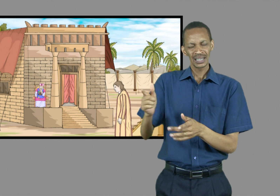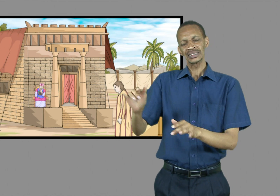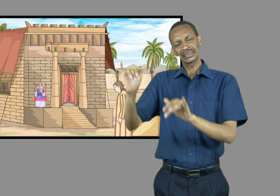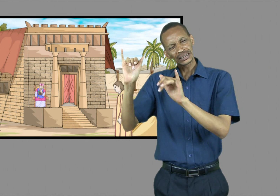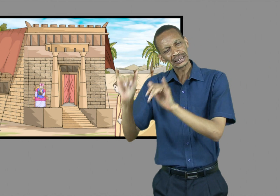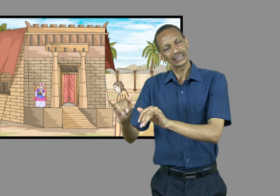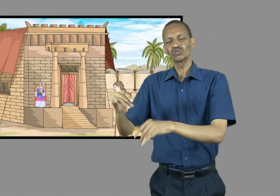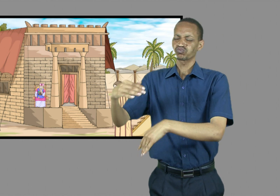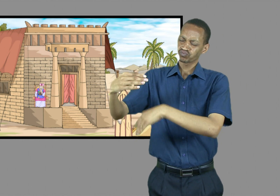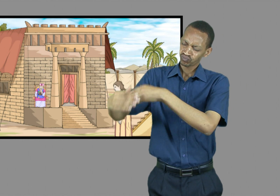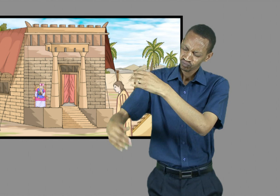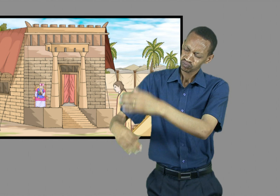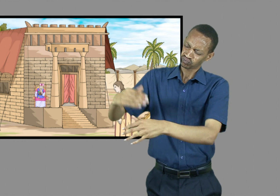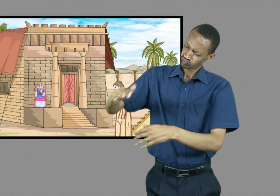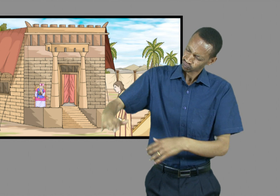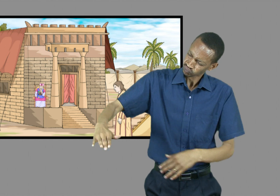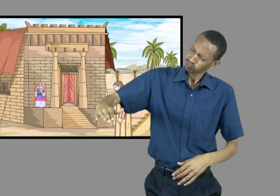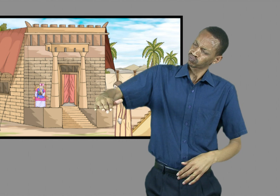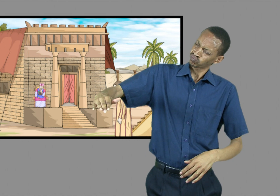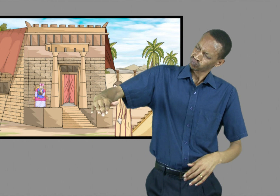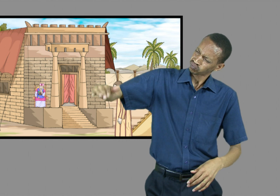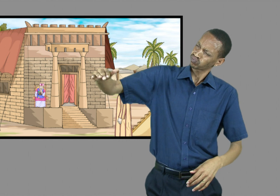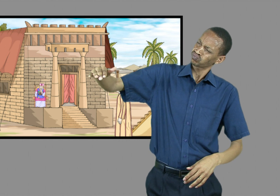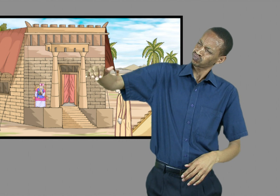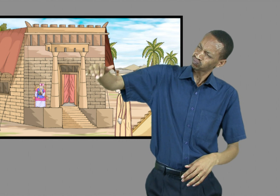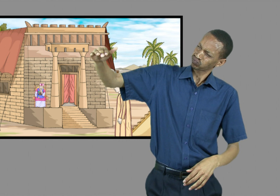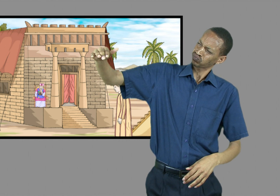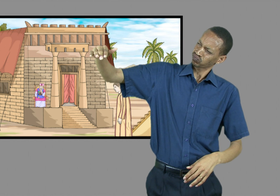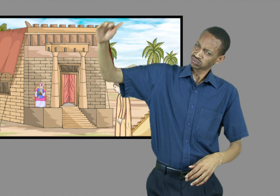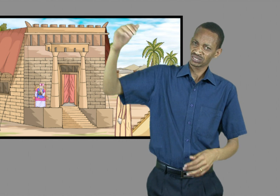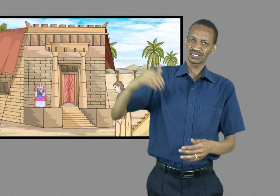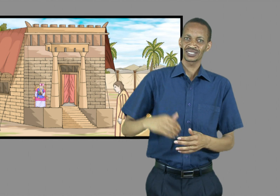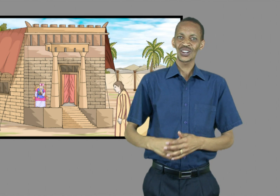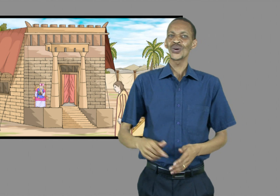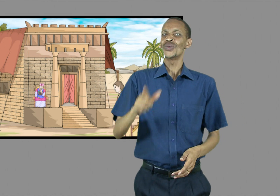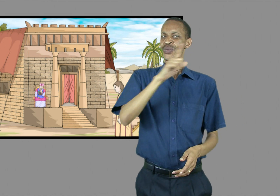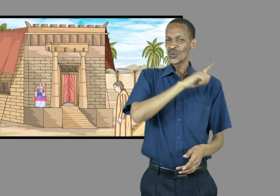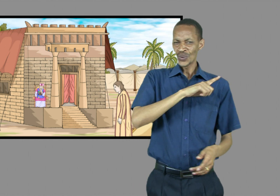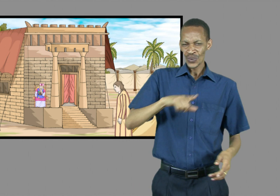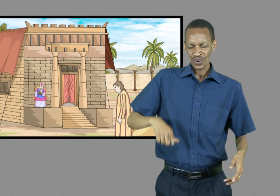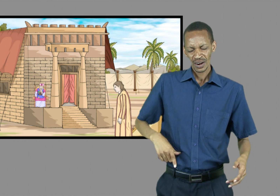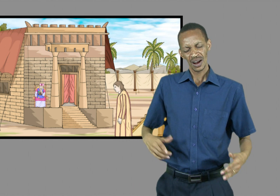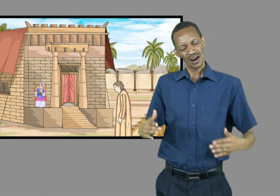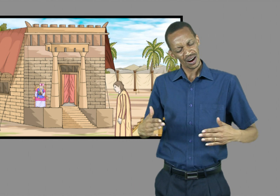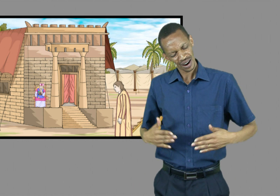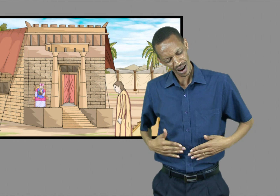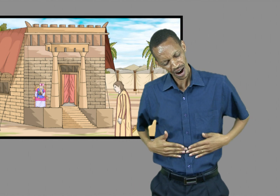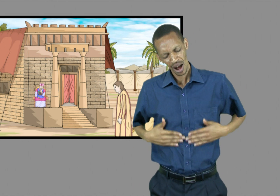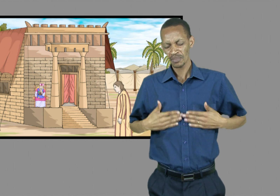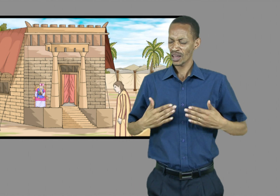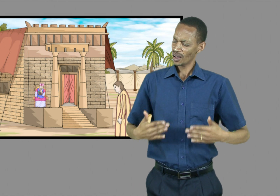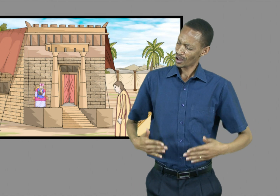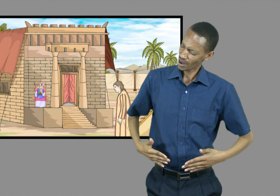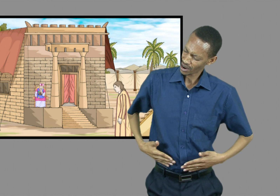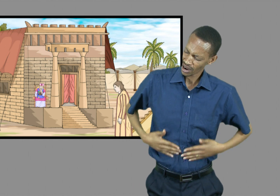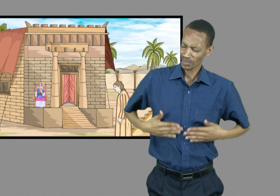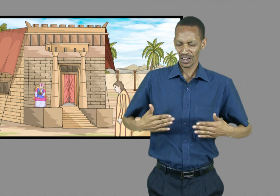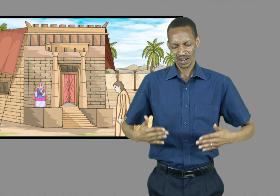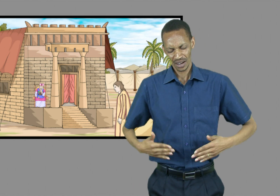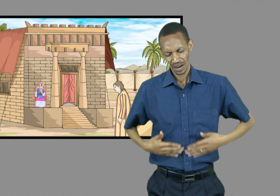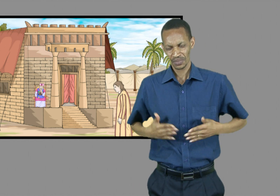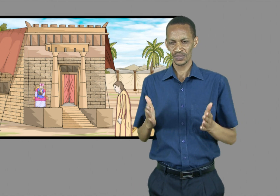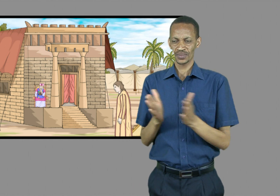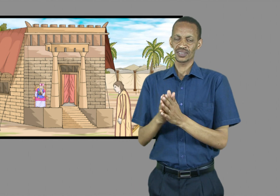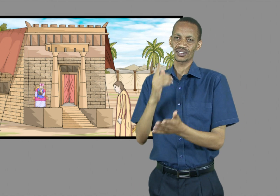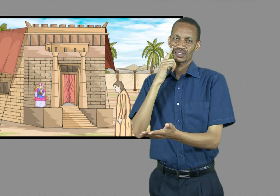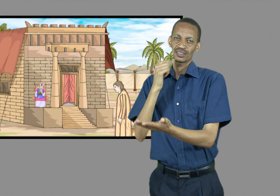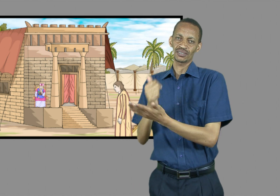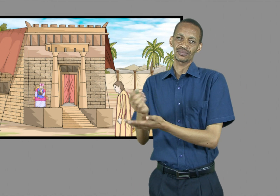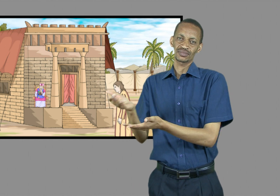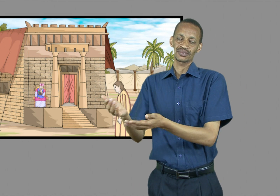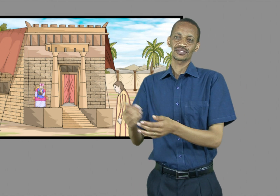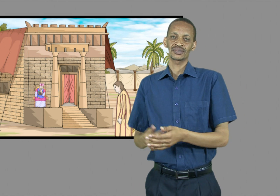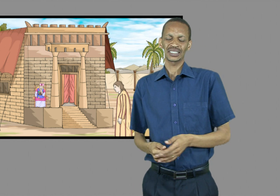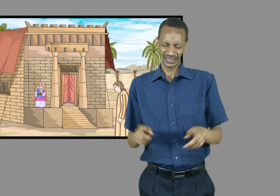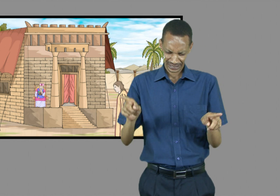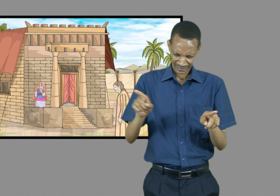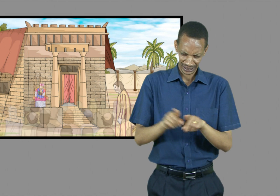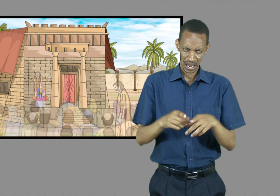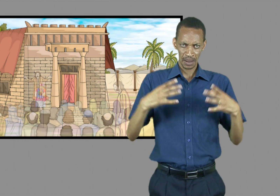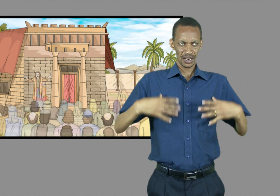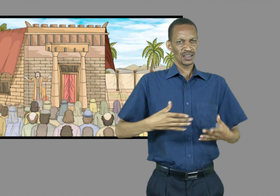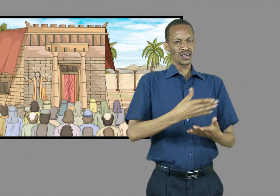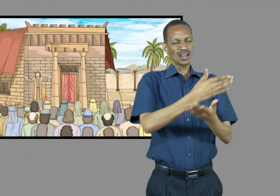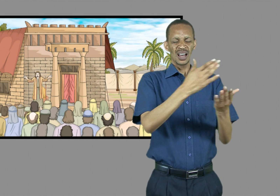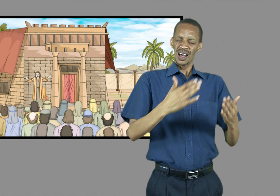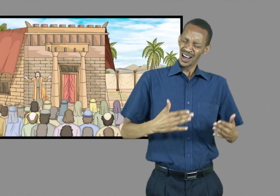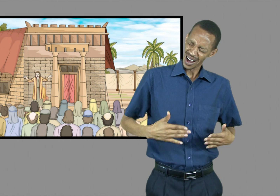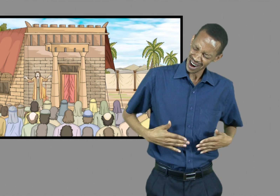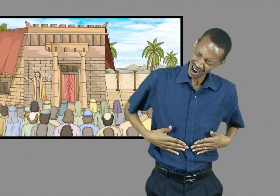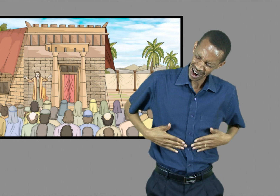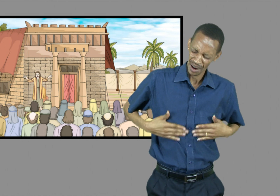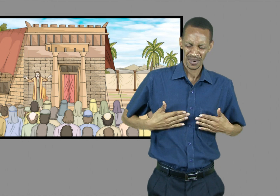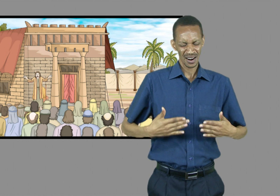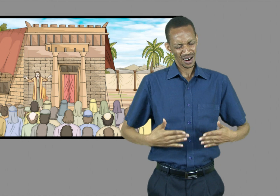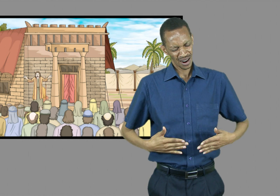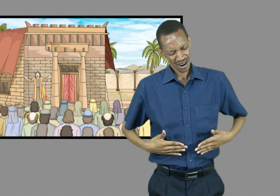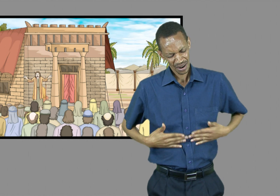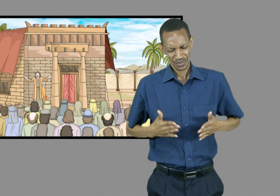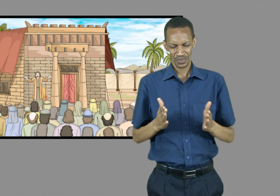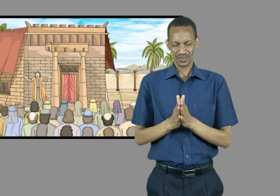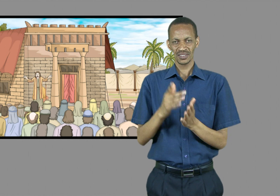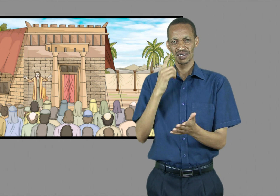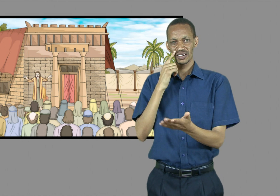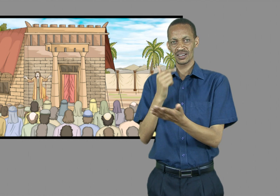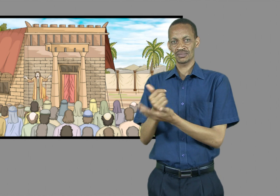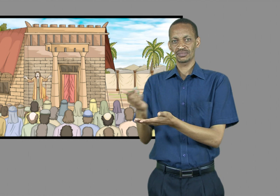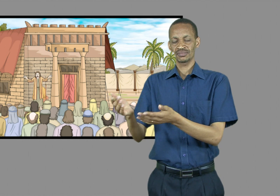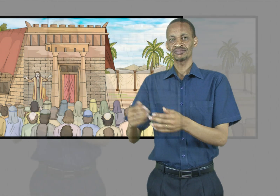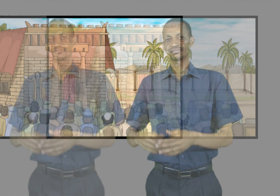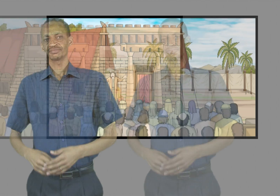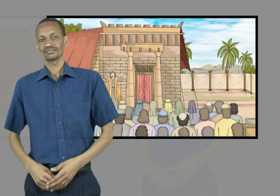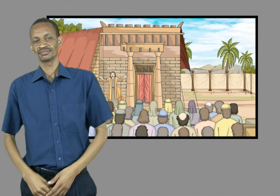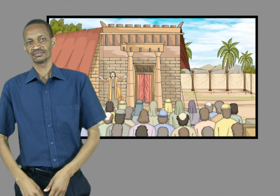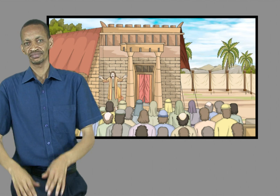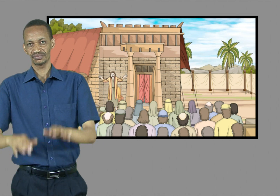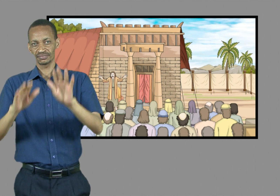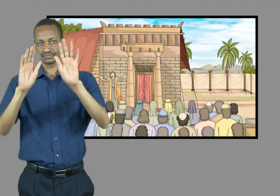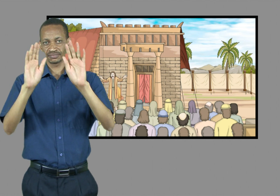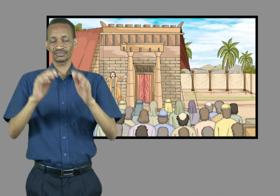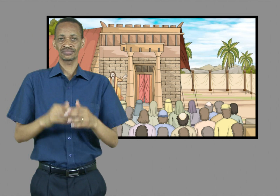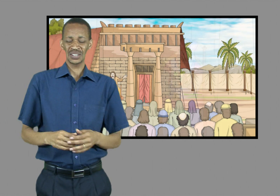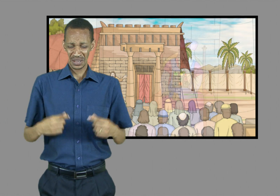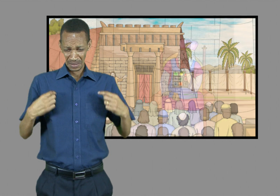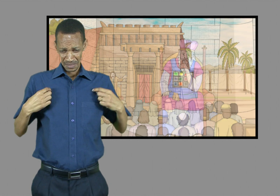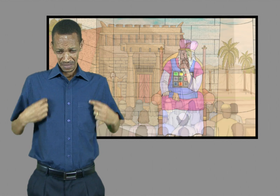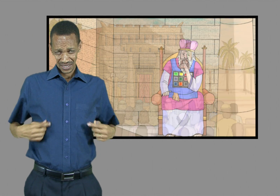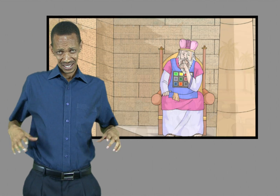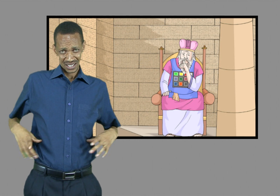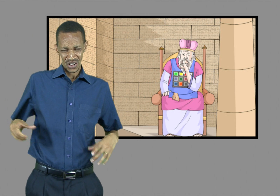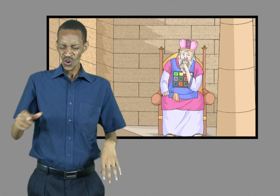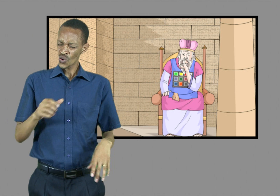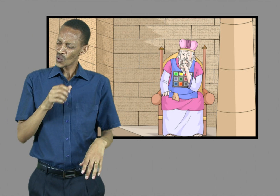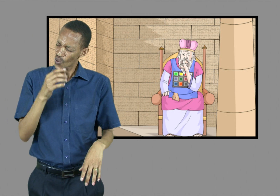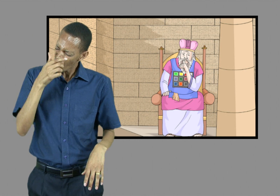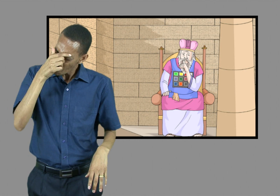And the boy Samuel continued to grow in stature and in favor with the LORD and with man.